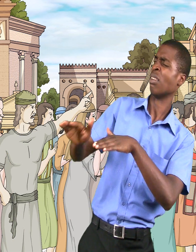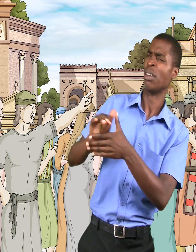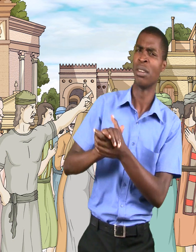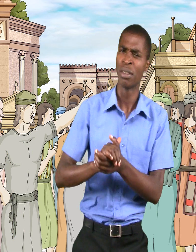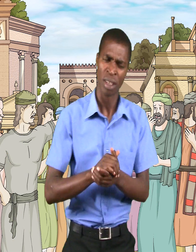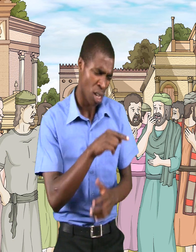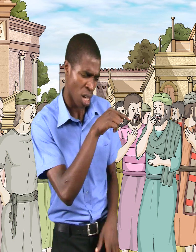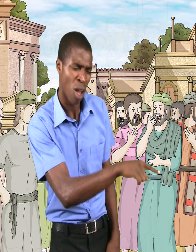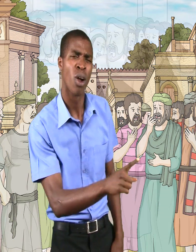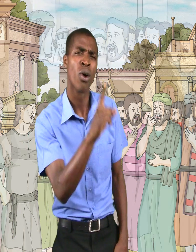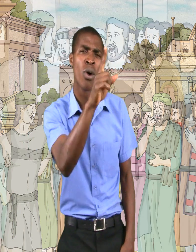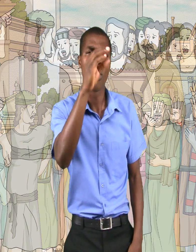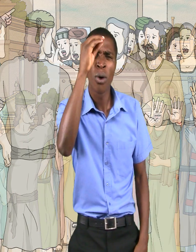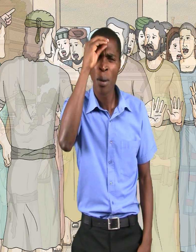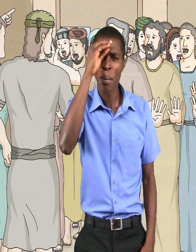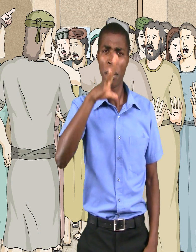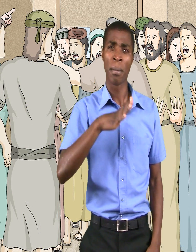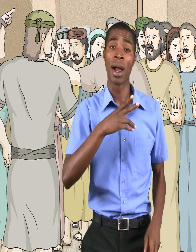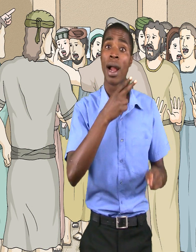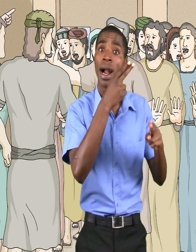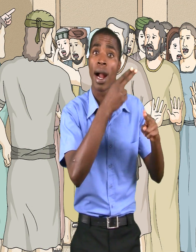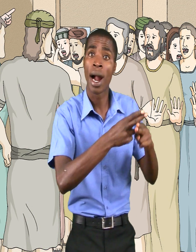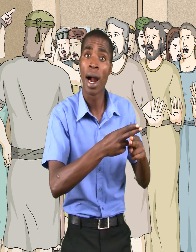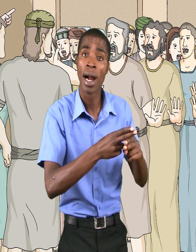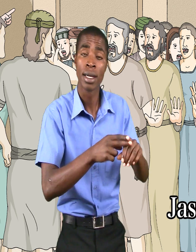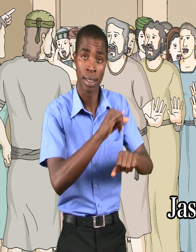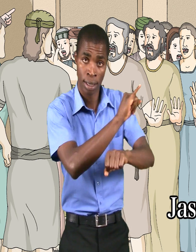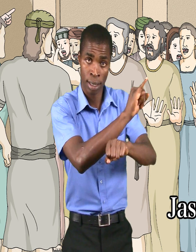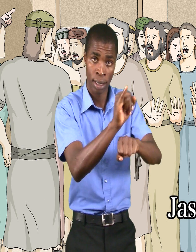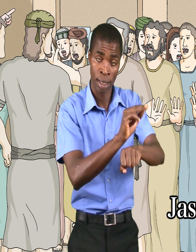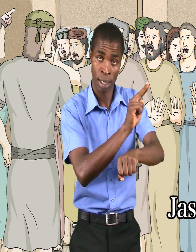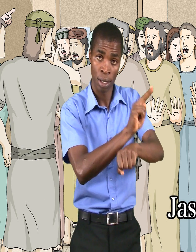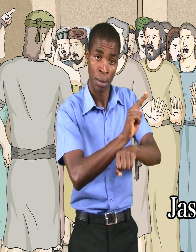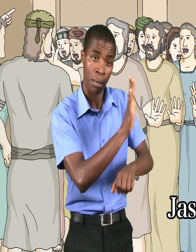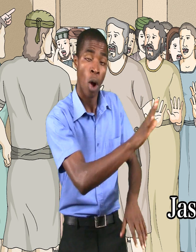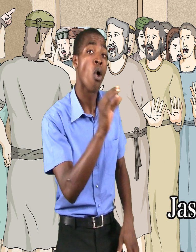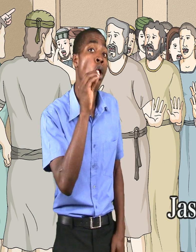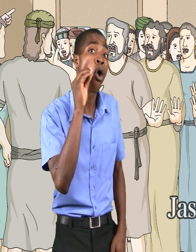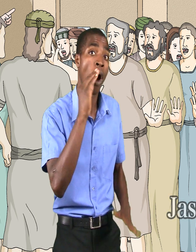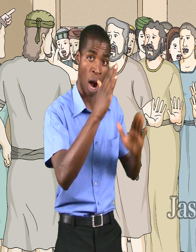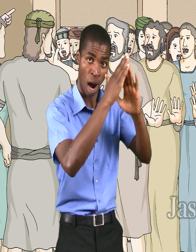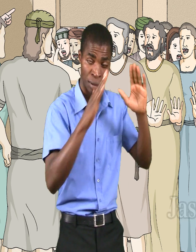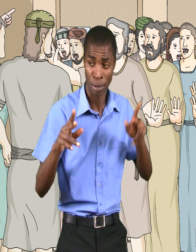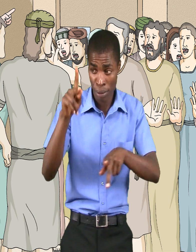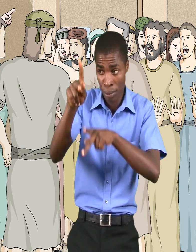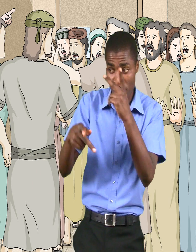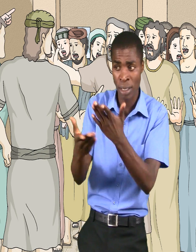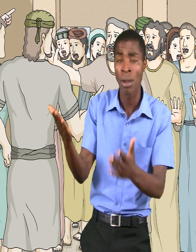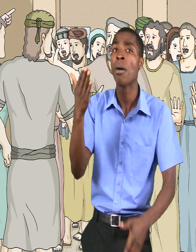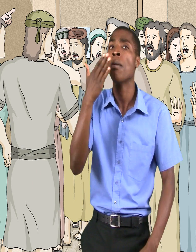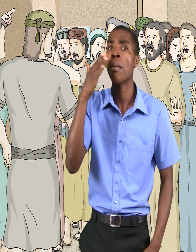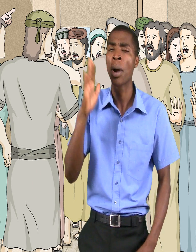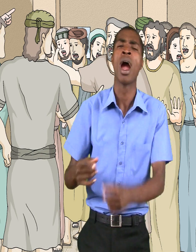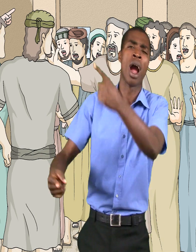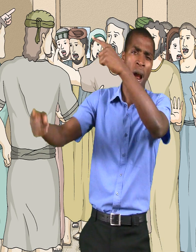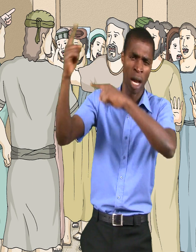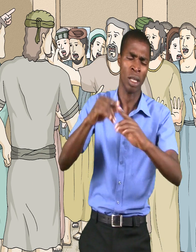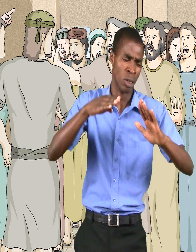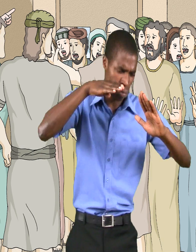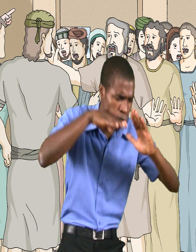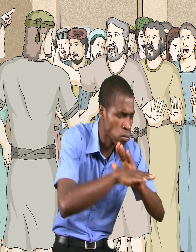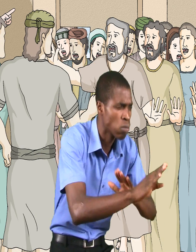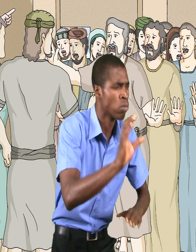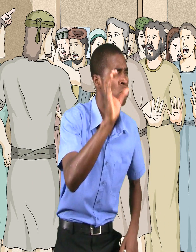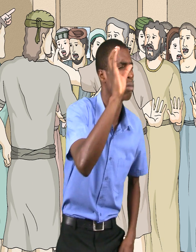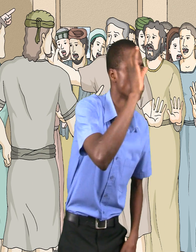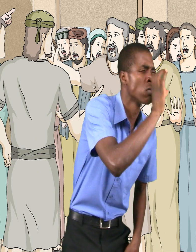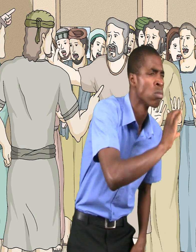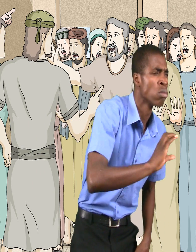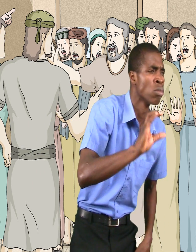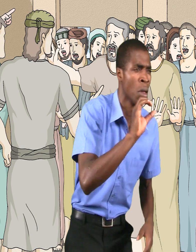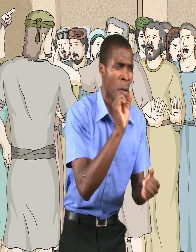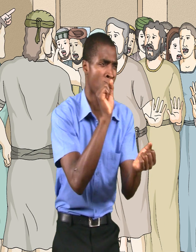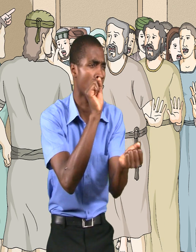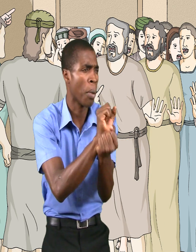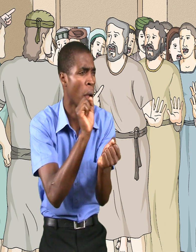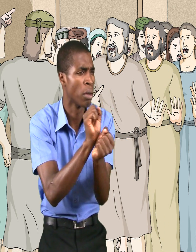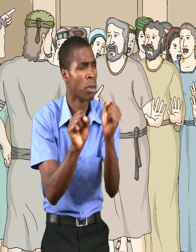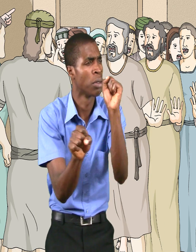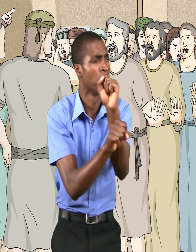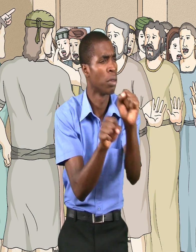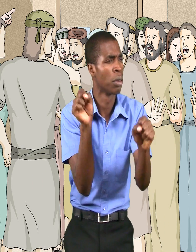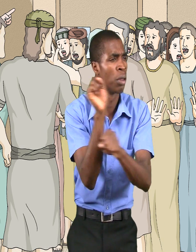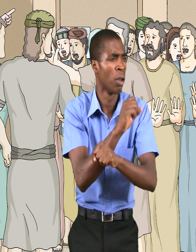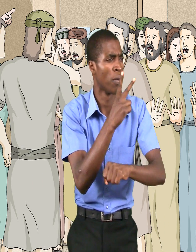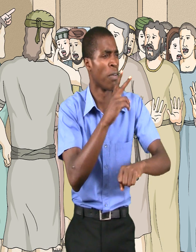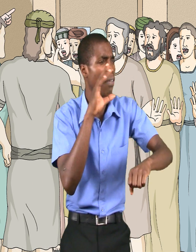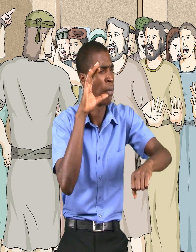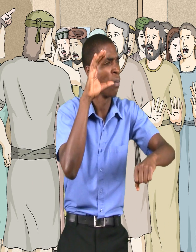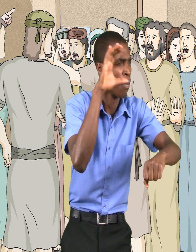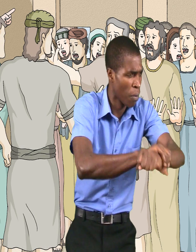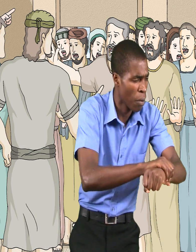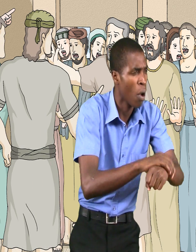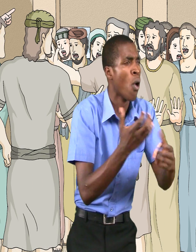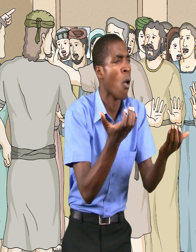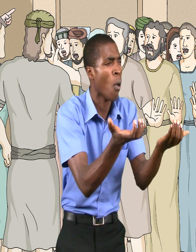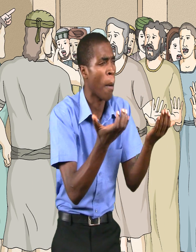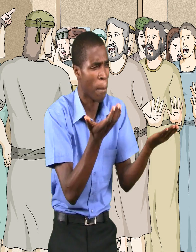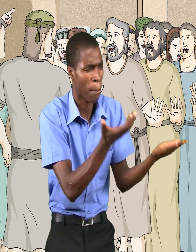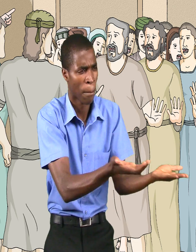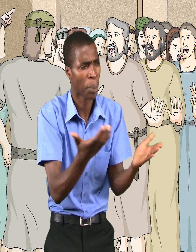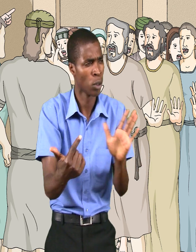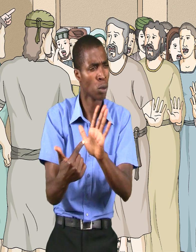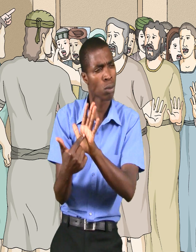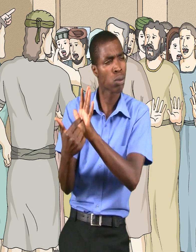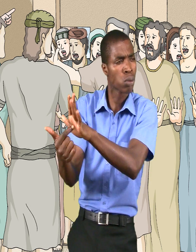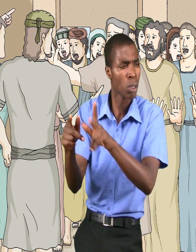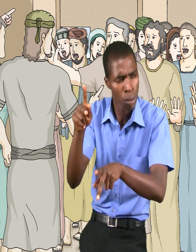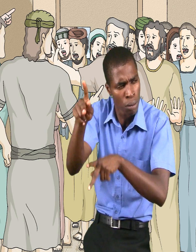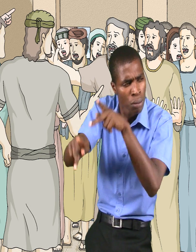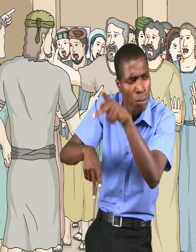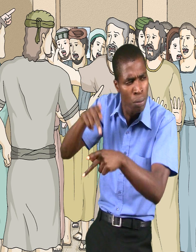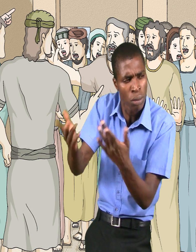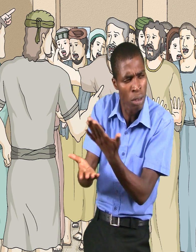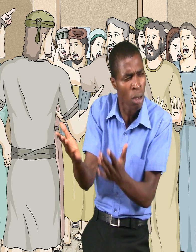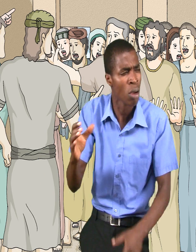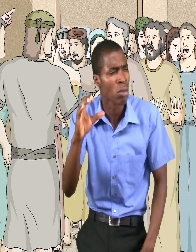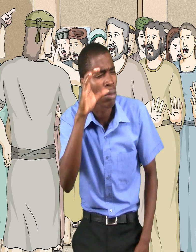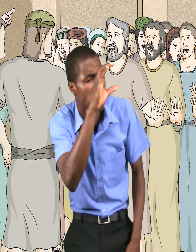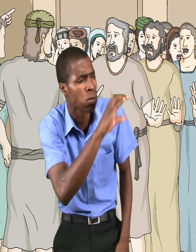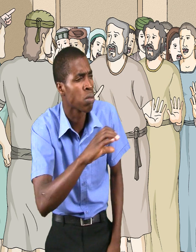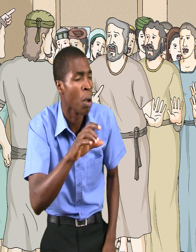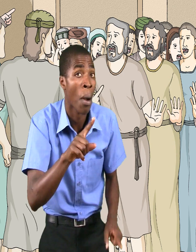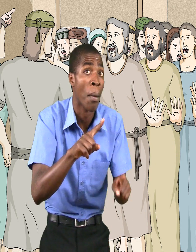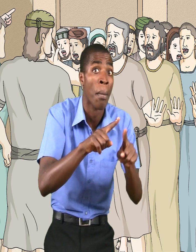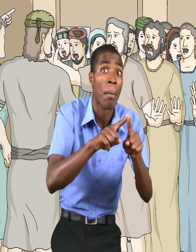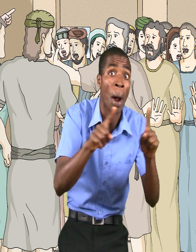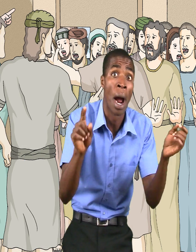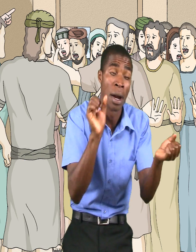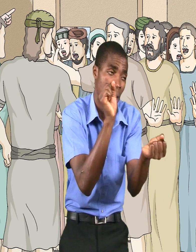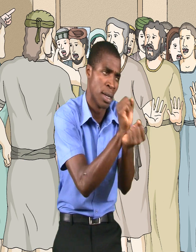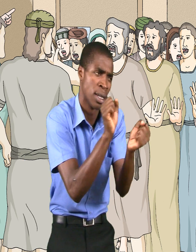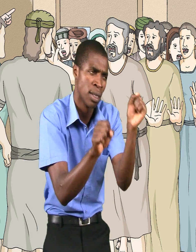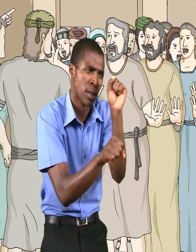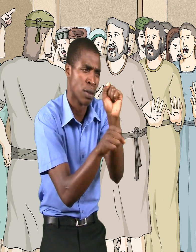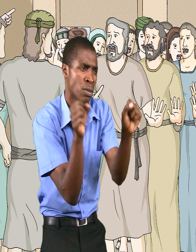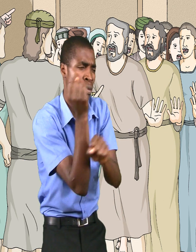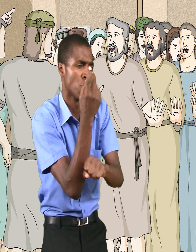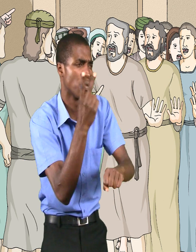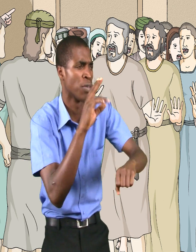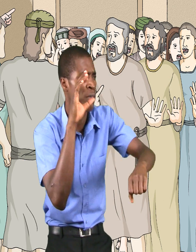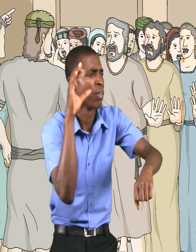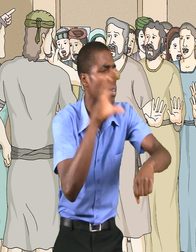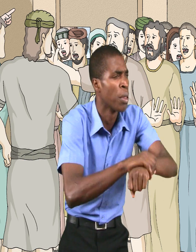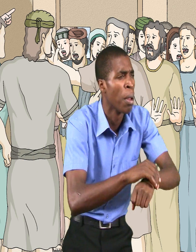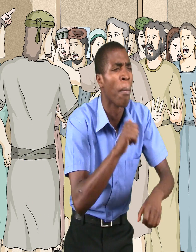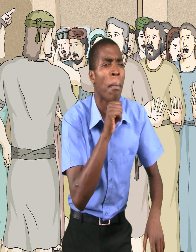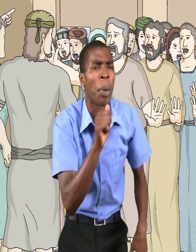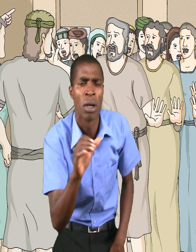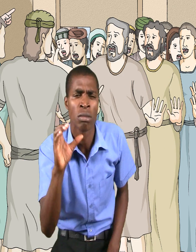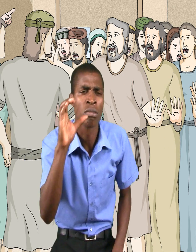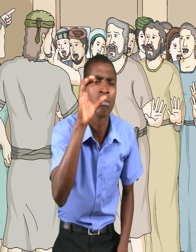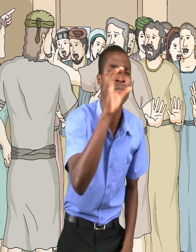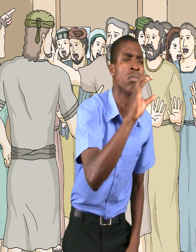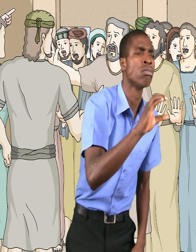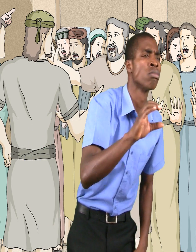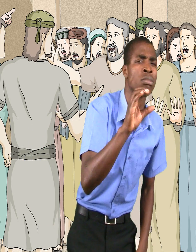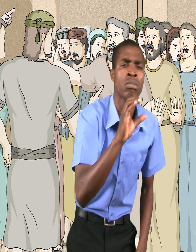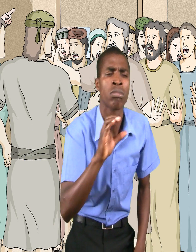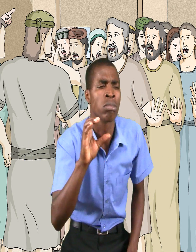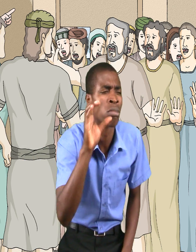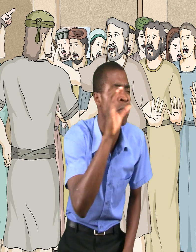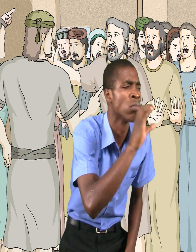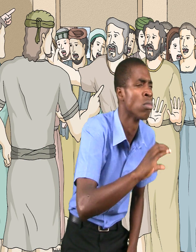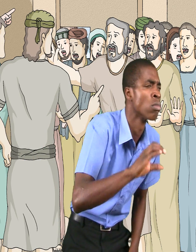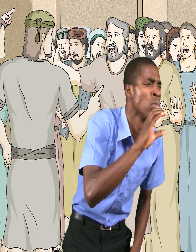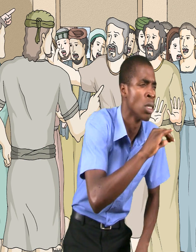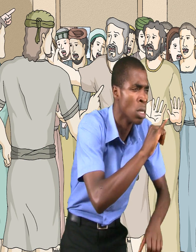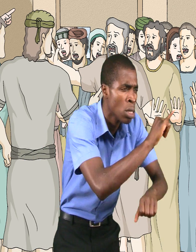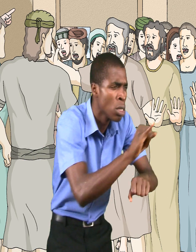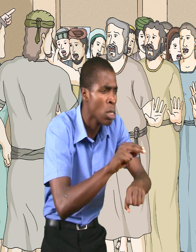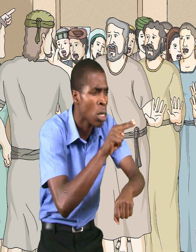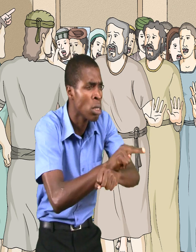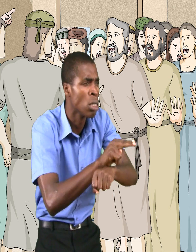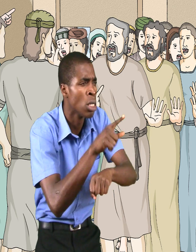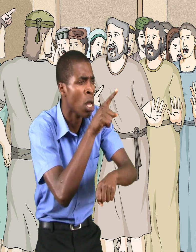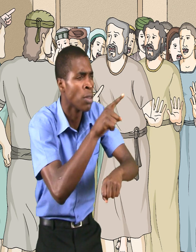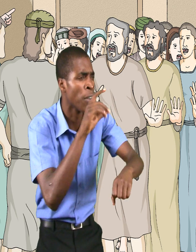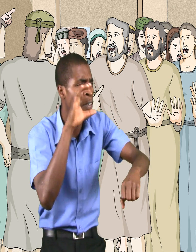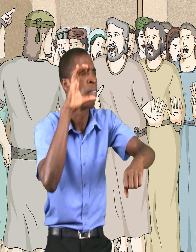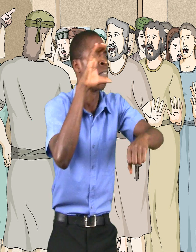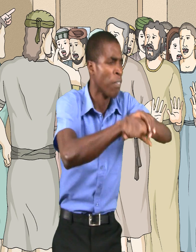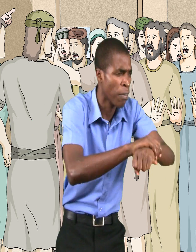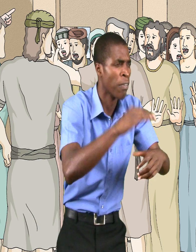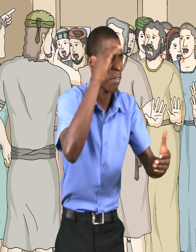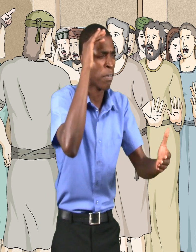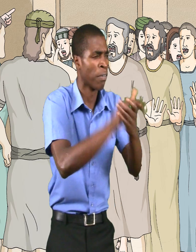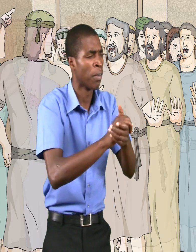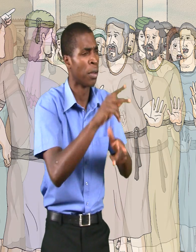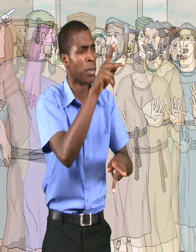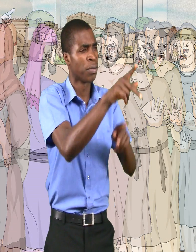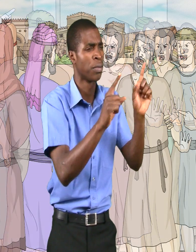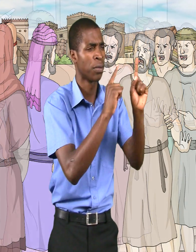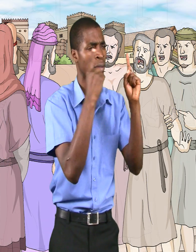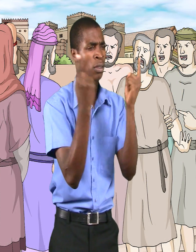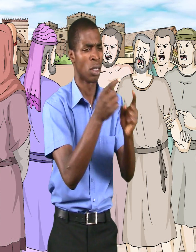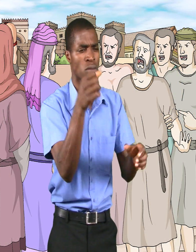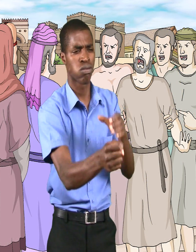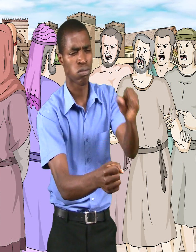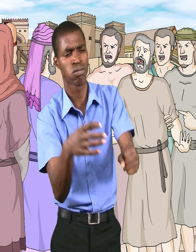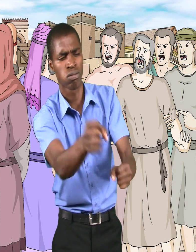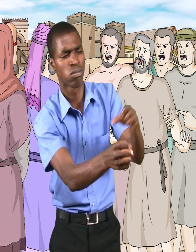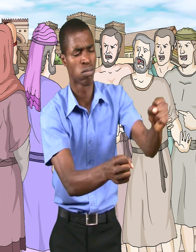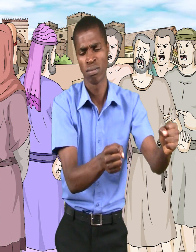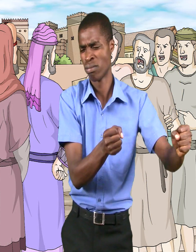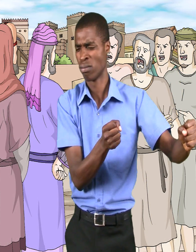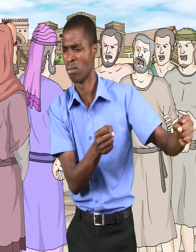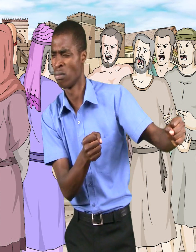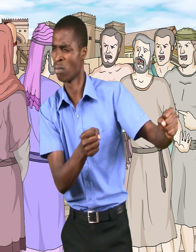They raided Jason’s house in search of Paul and Silas, hoping to bring them out to the people.